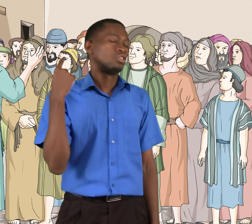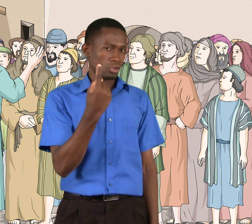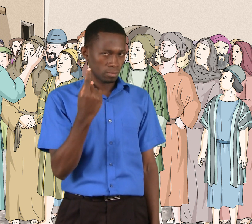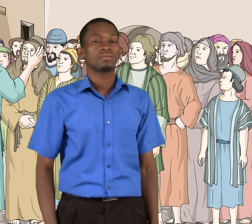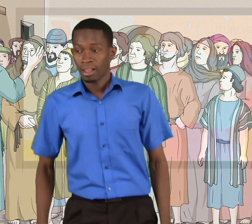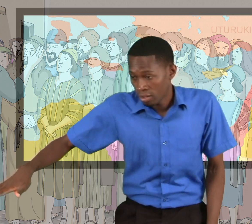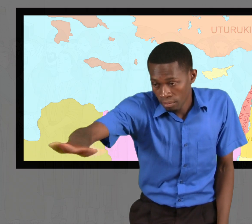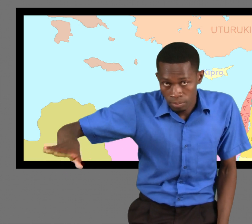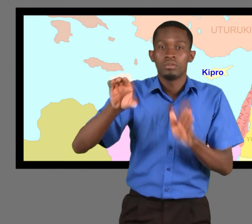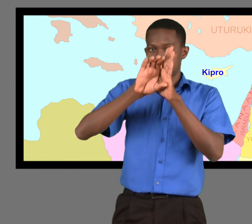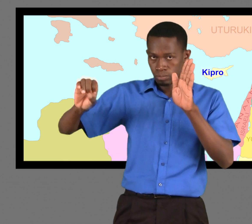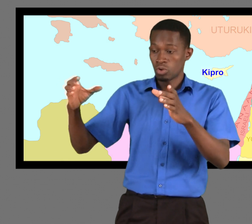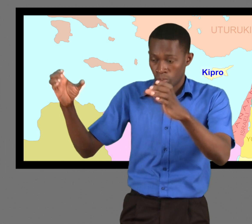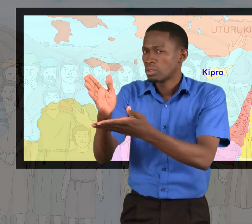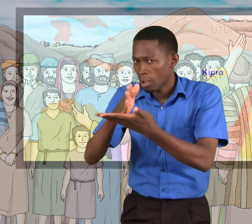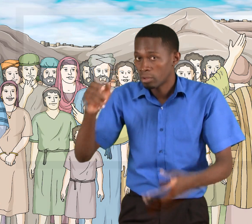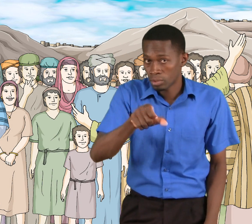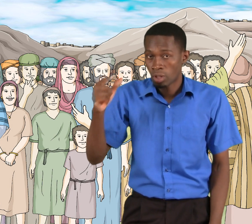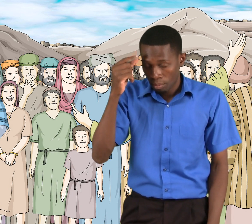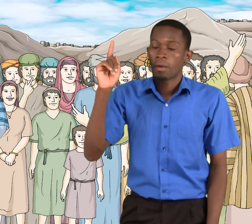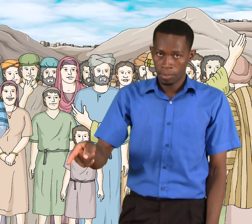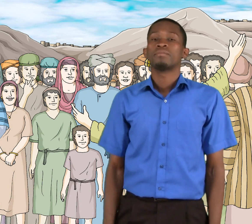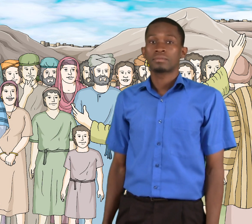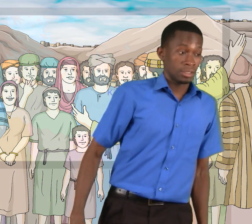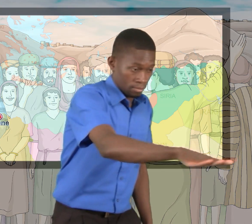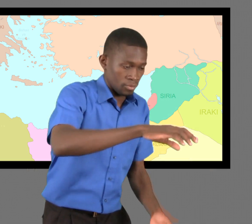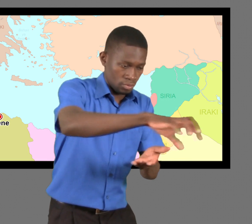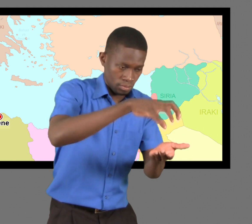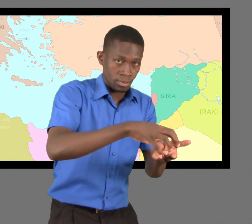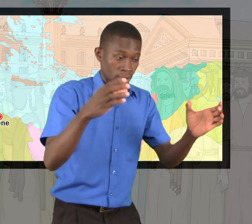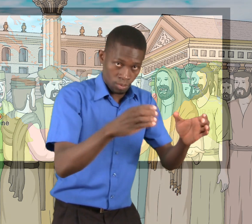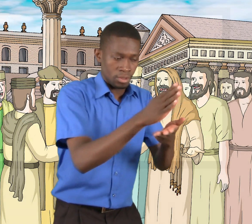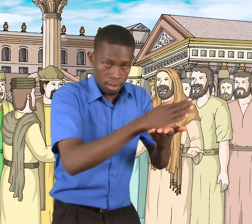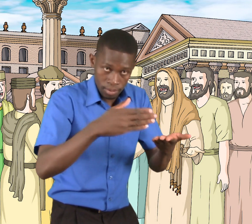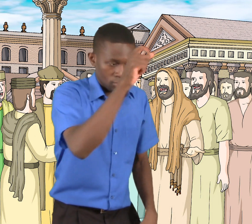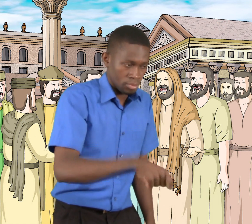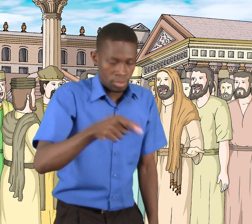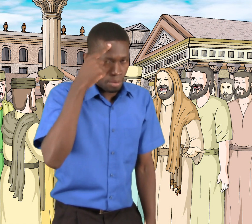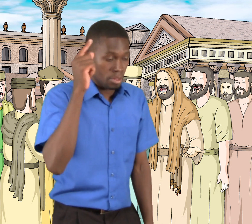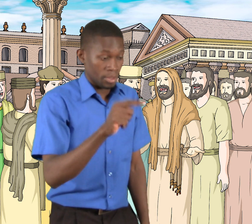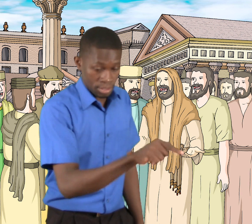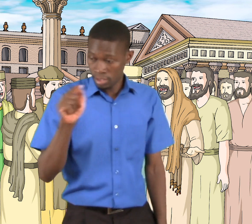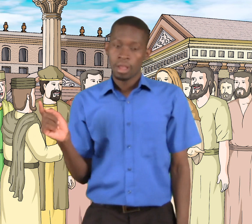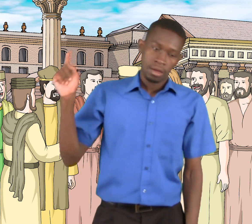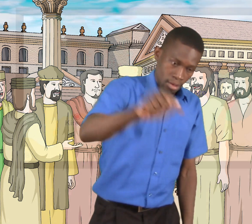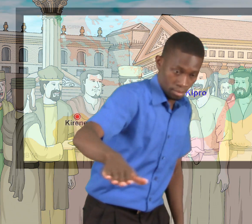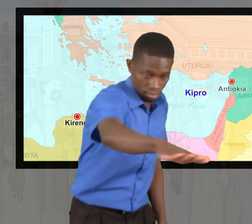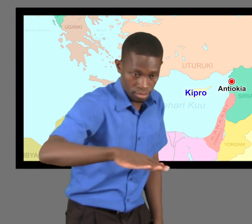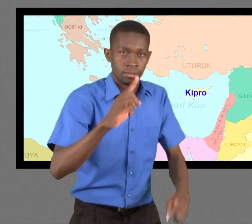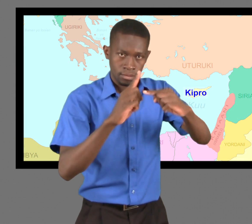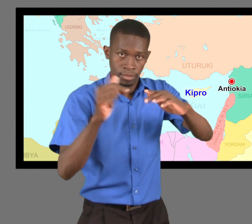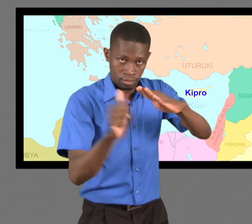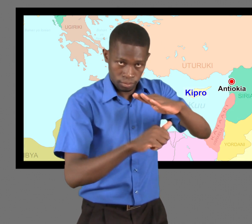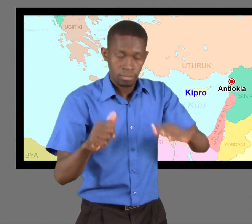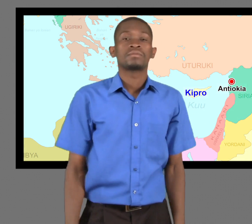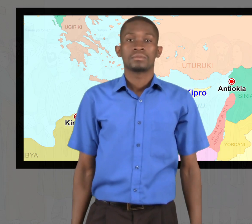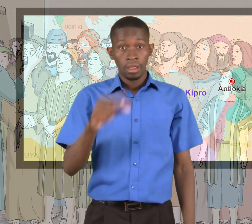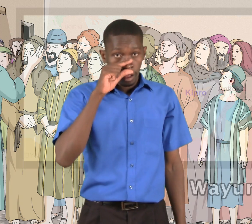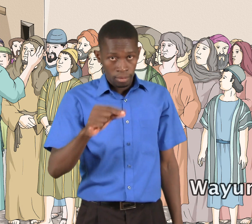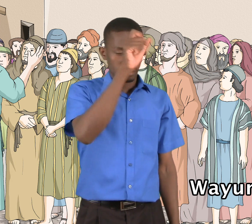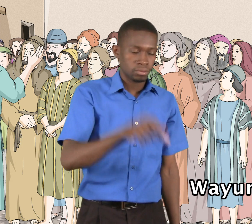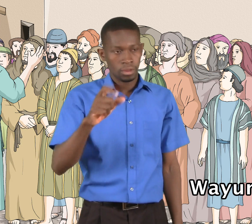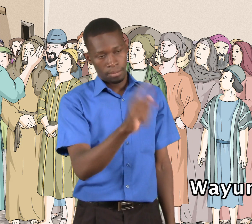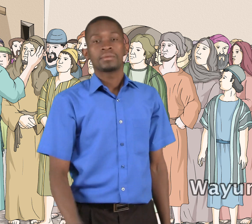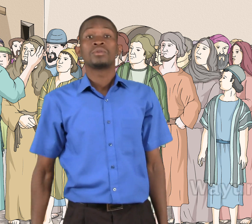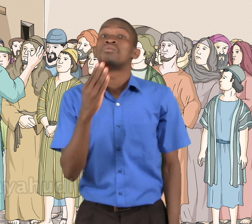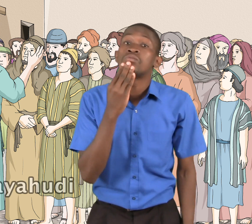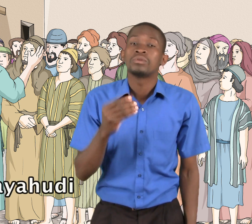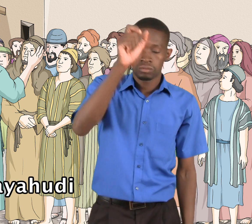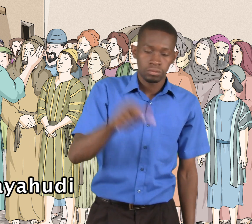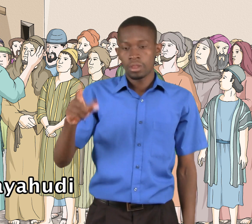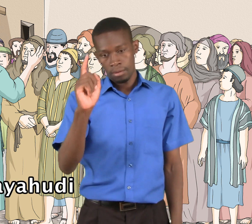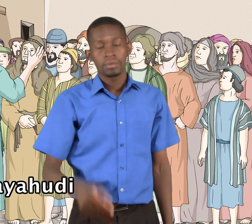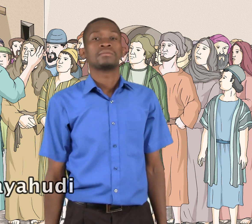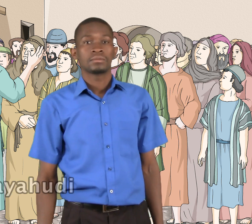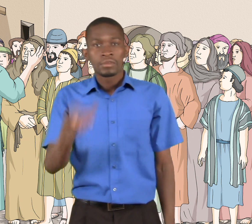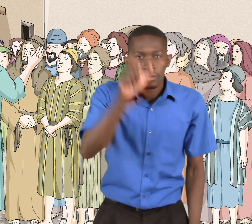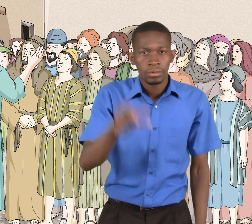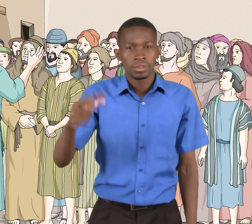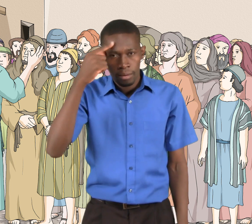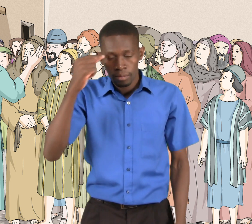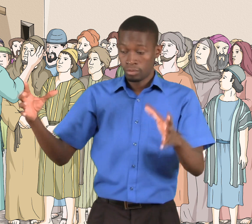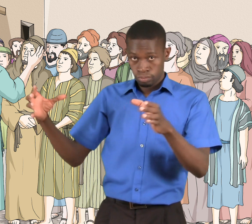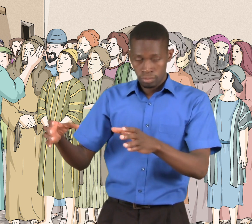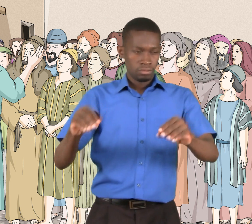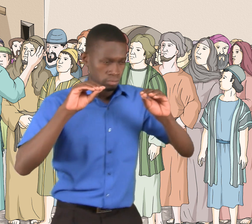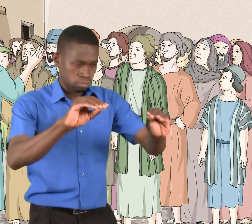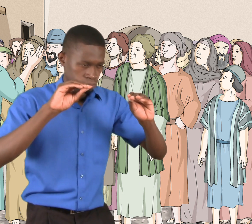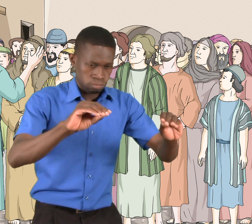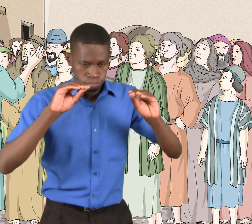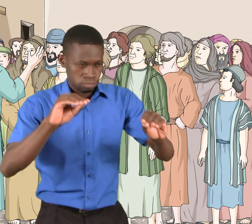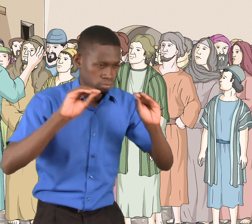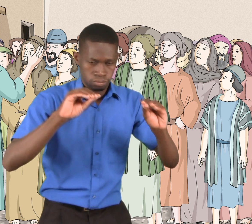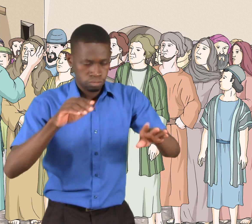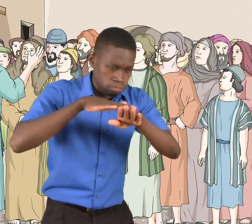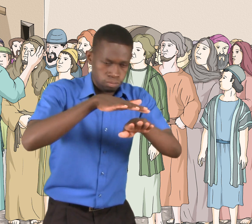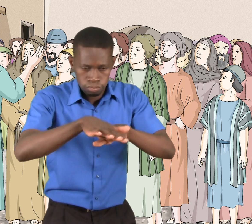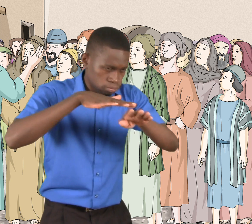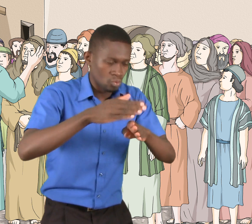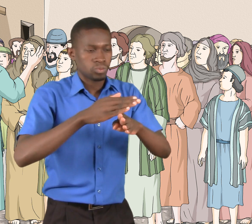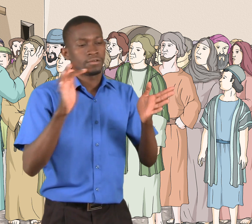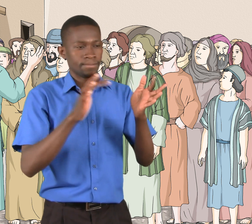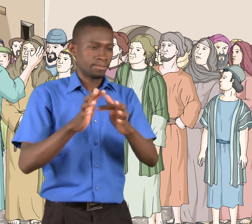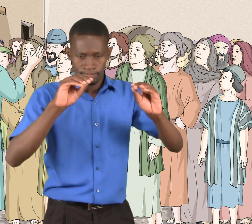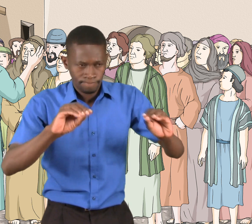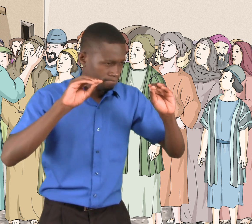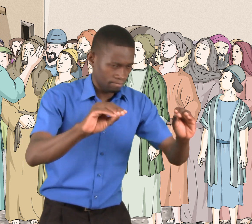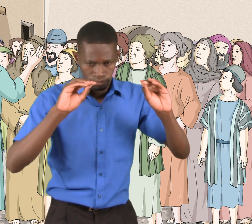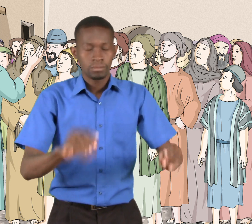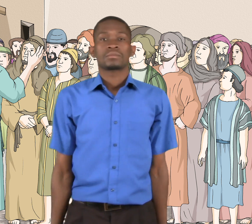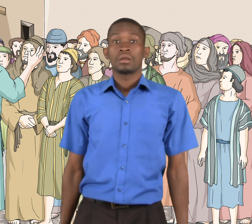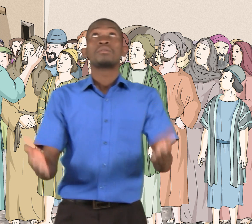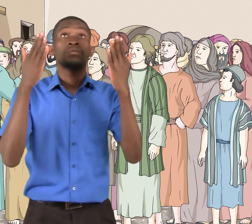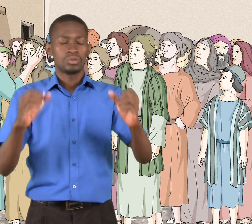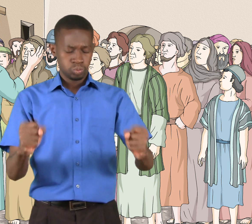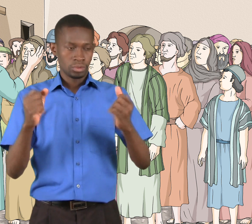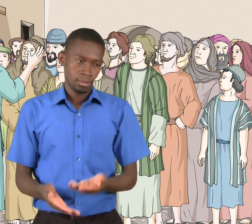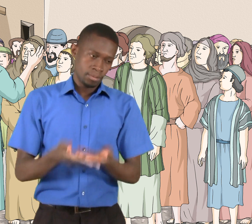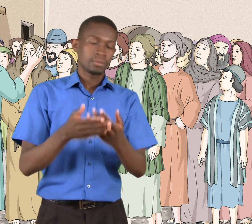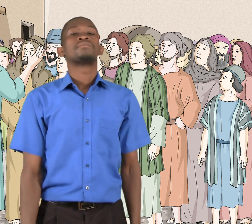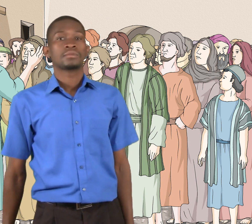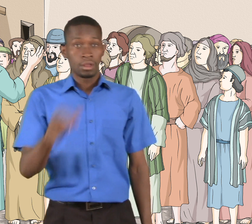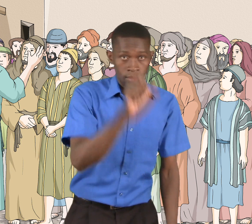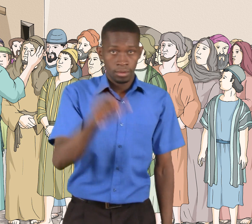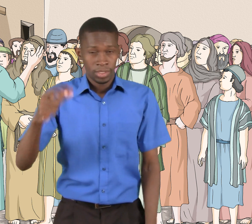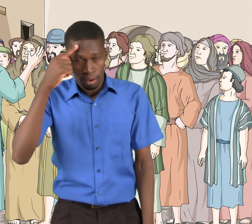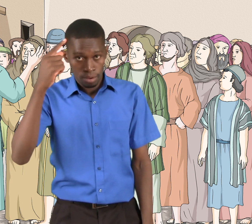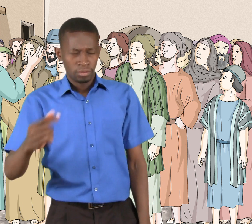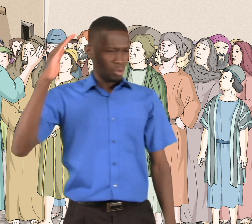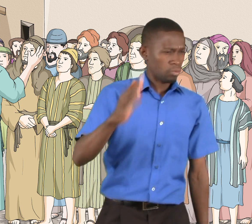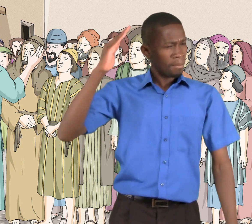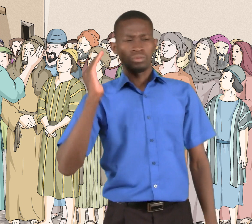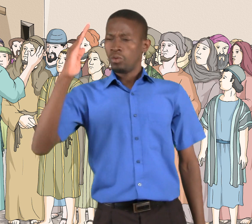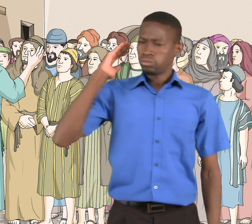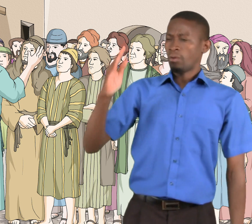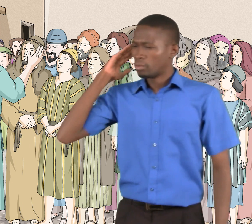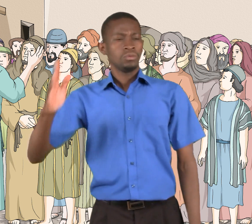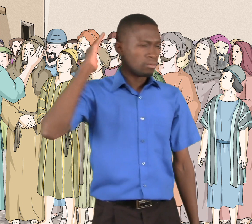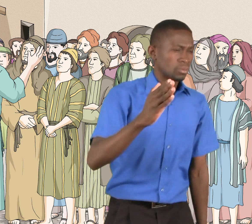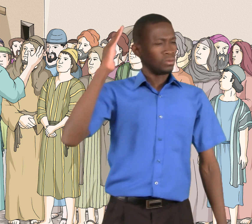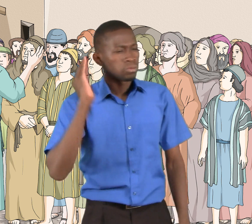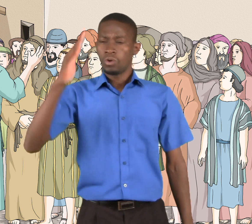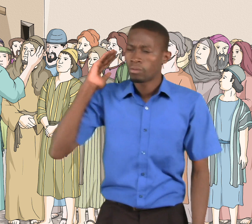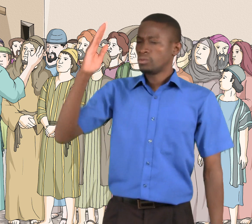But some of them, men from Cyprus and Cyrene, went to Antioch and began speaking to the Greeks as well, proclaiming the good news about the Lord Jesus.